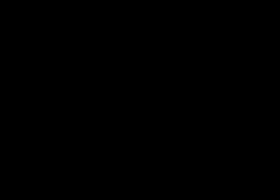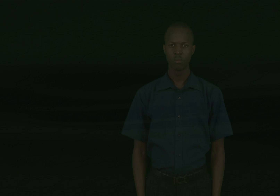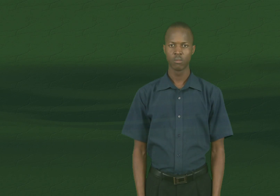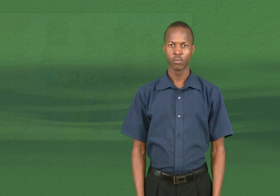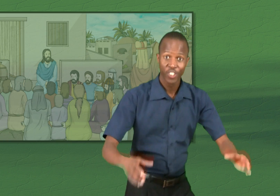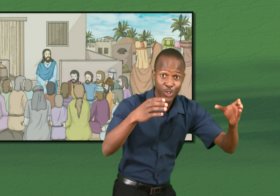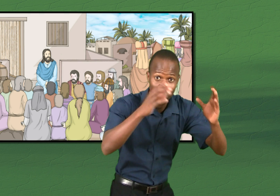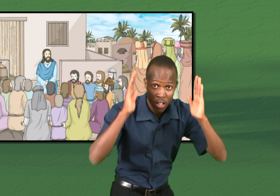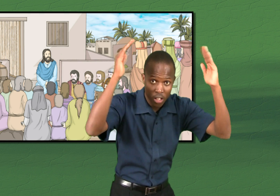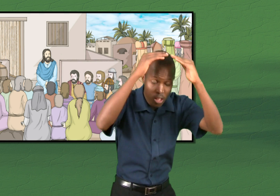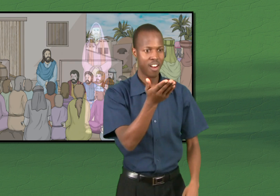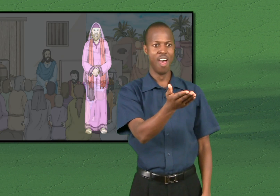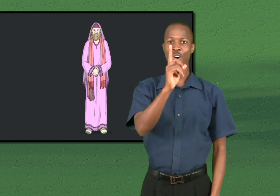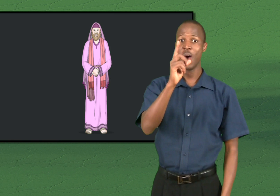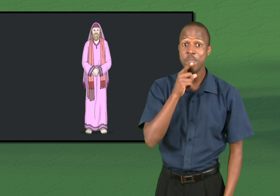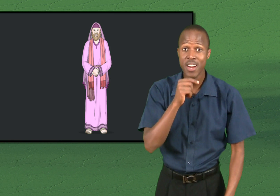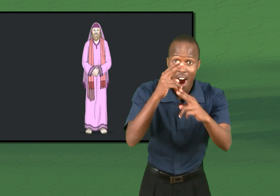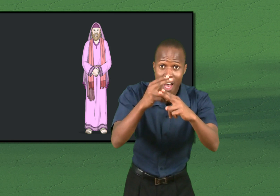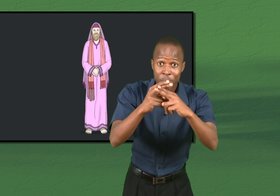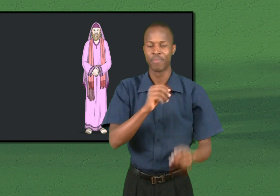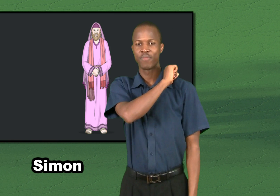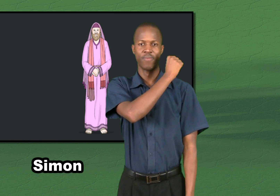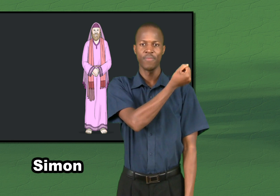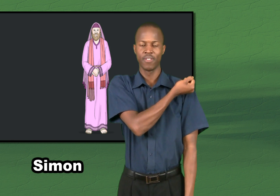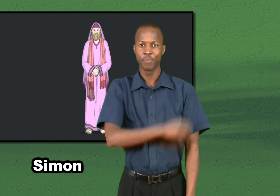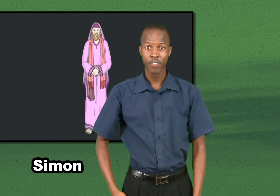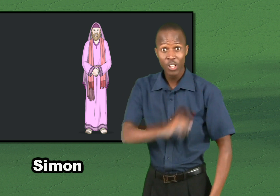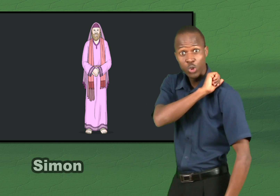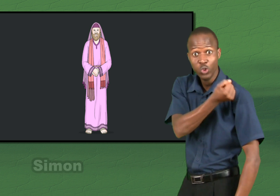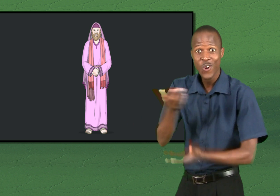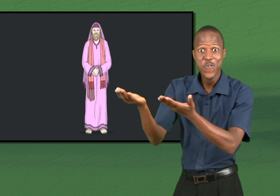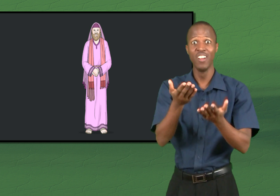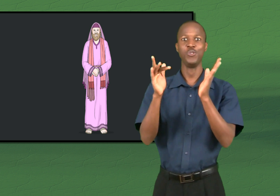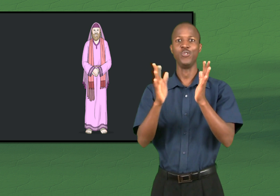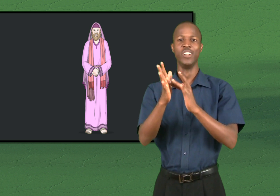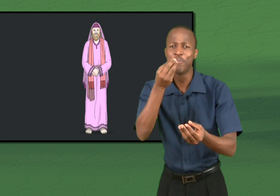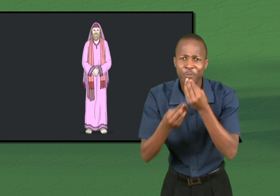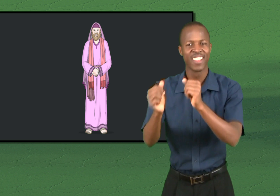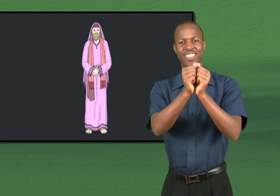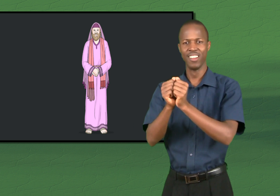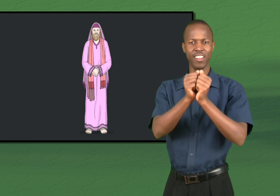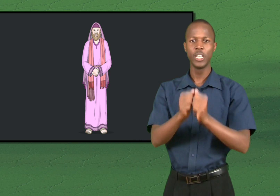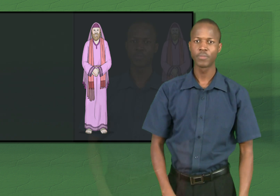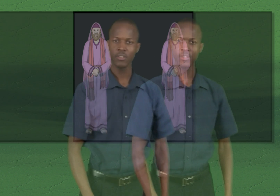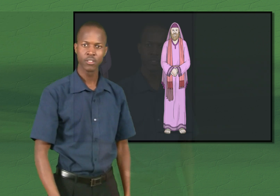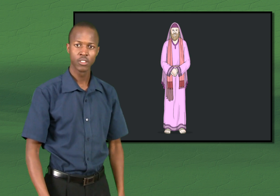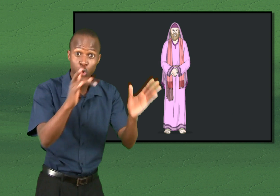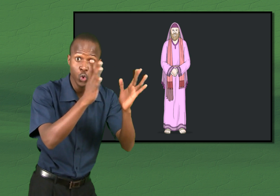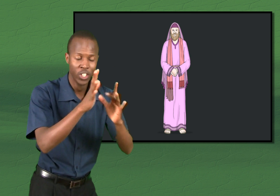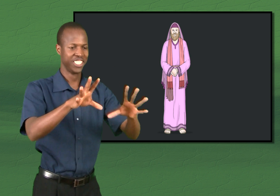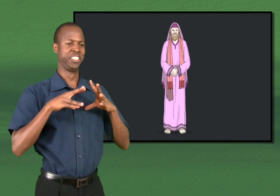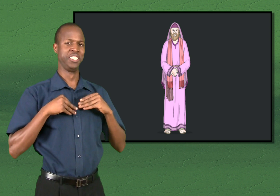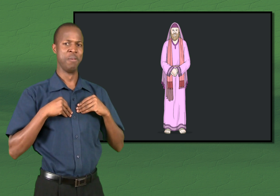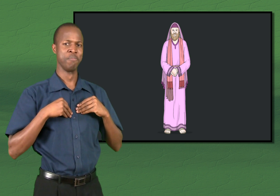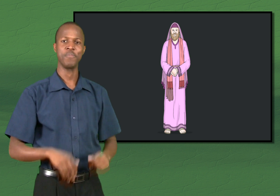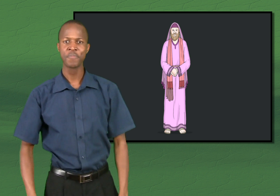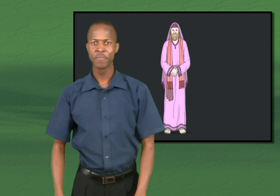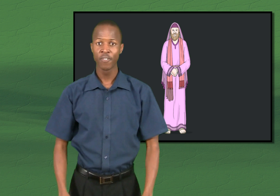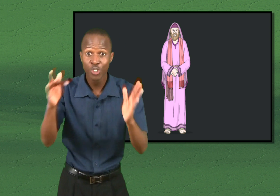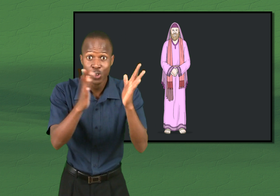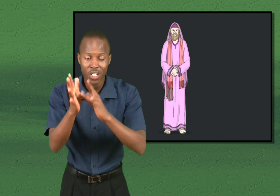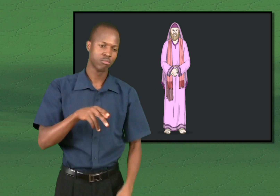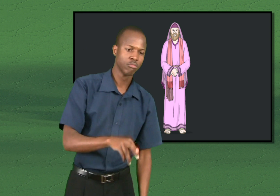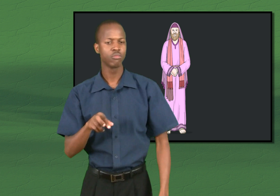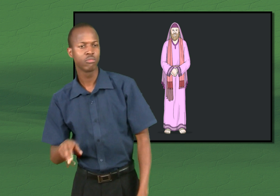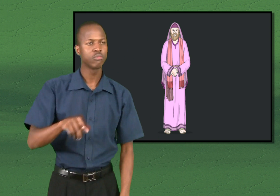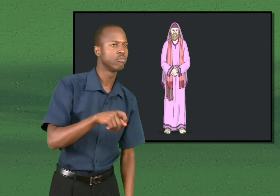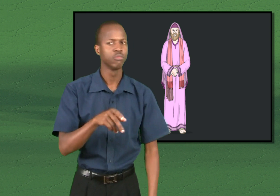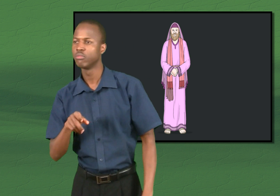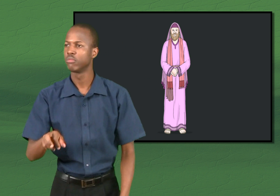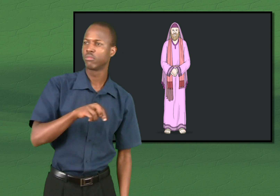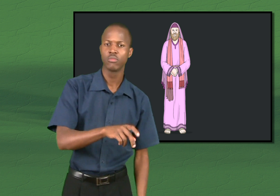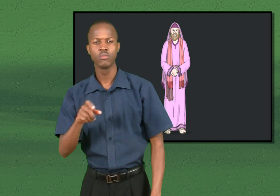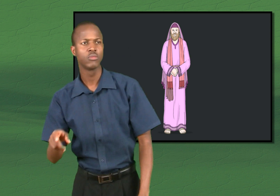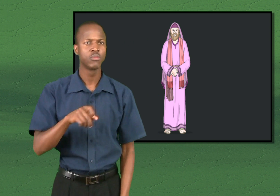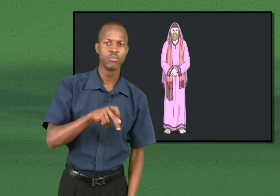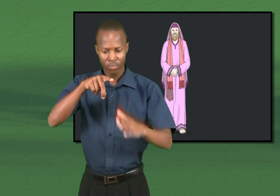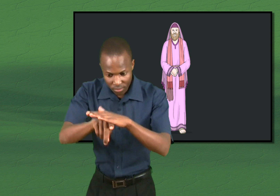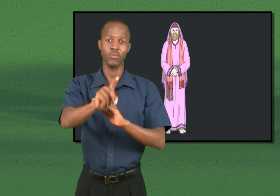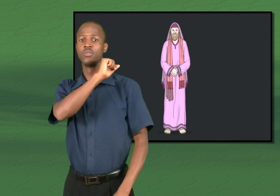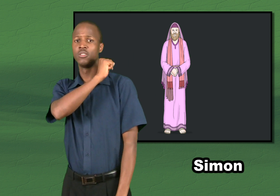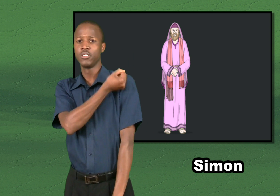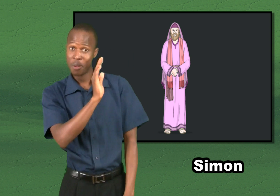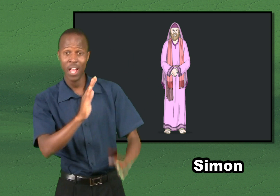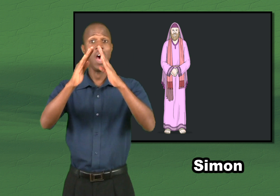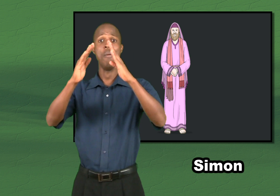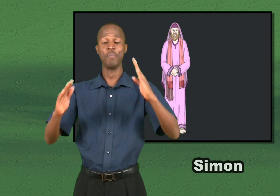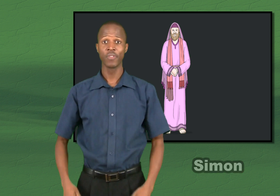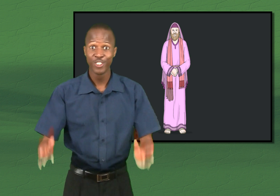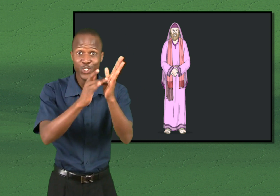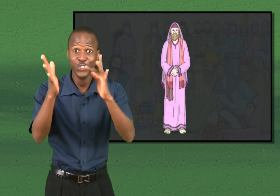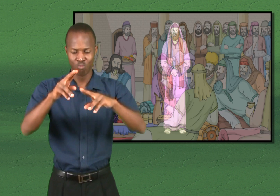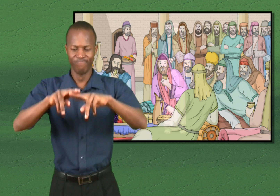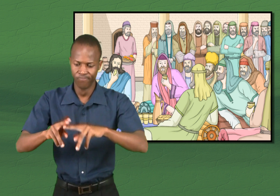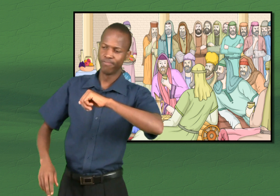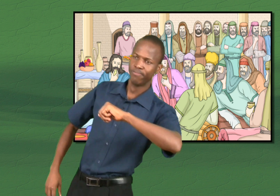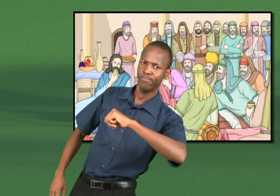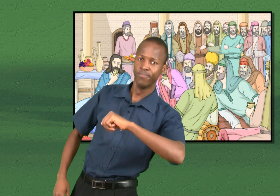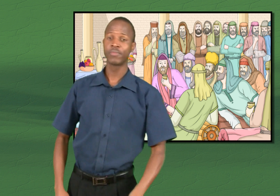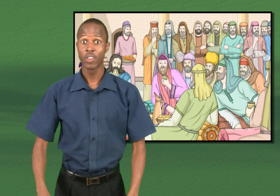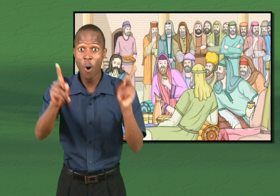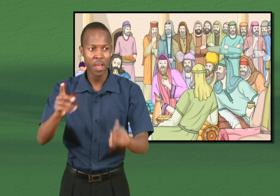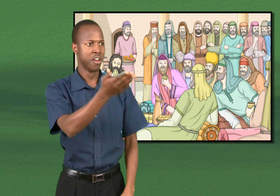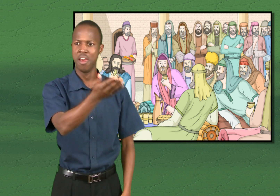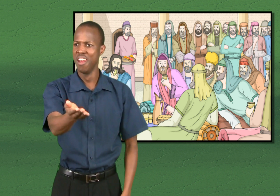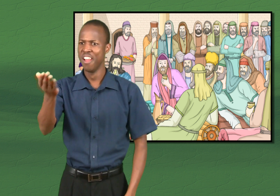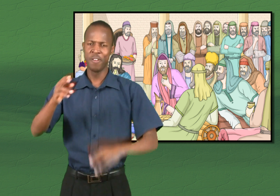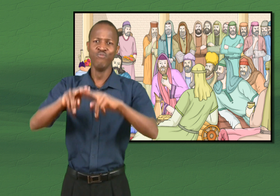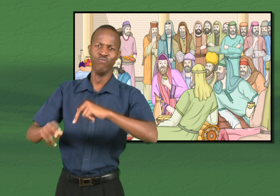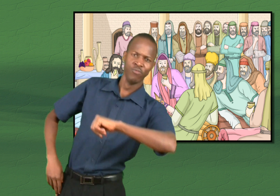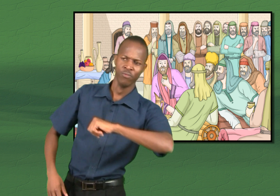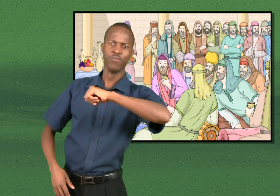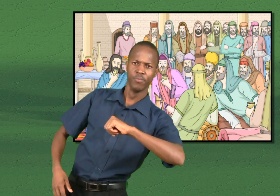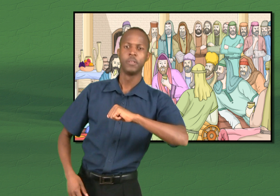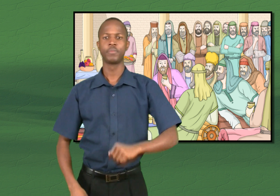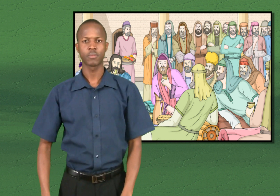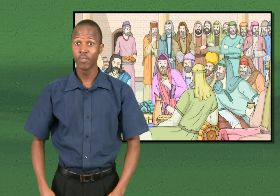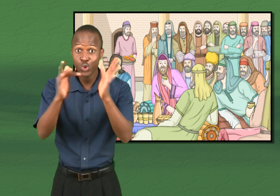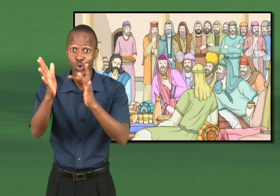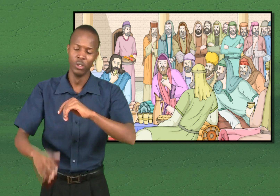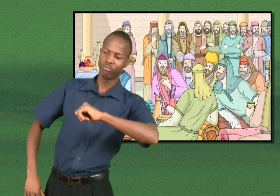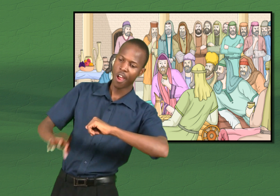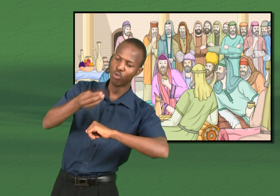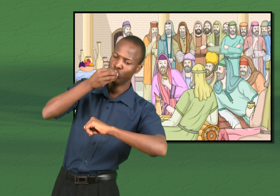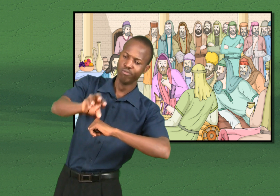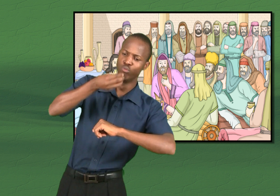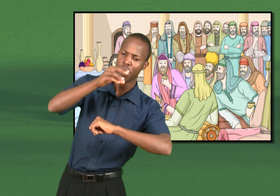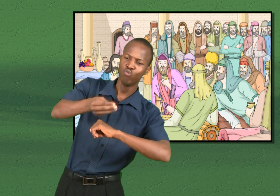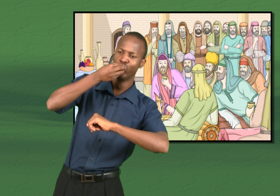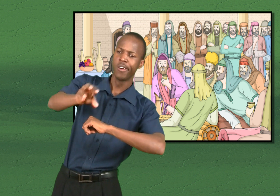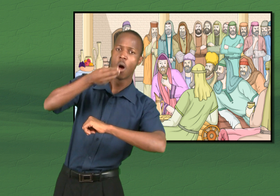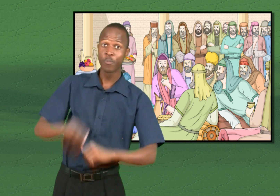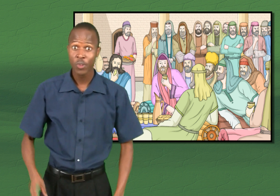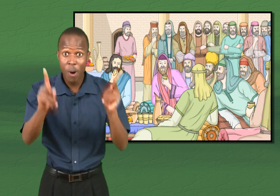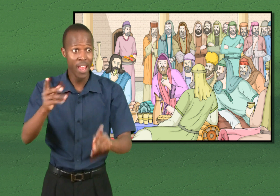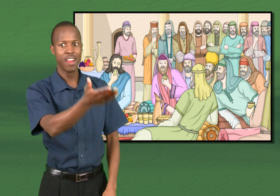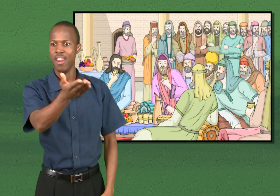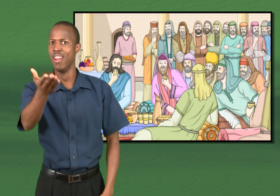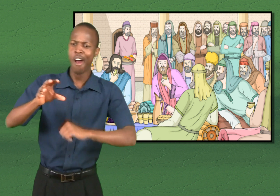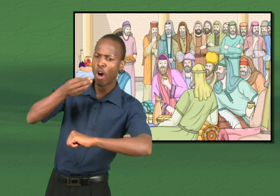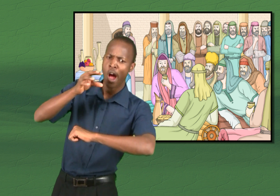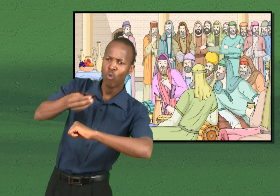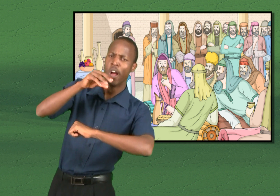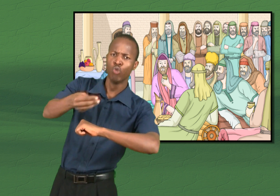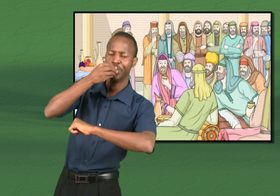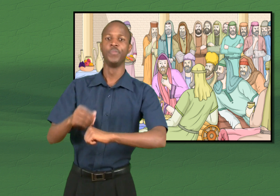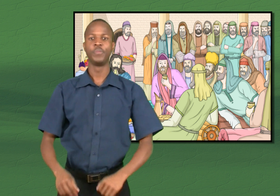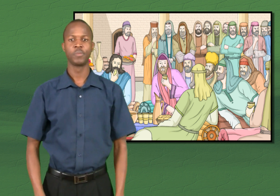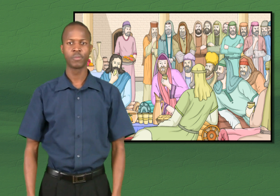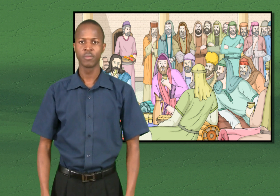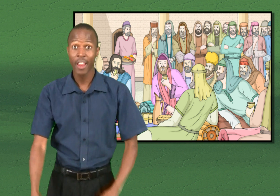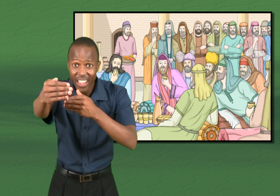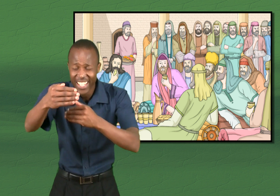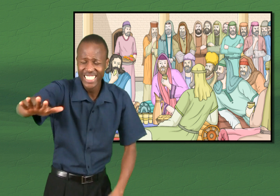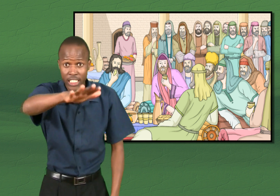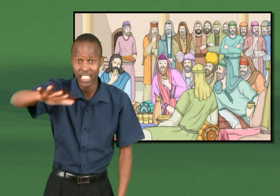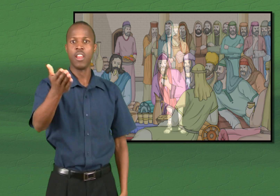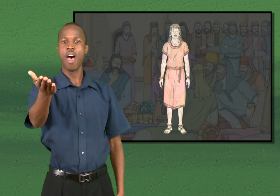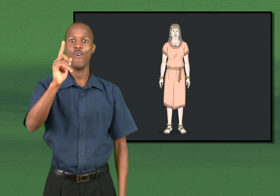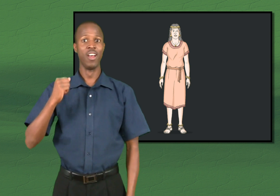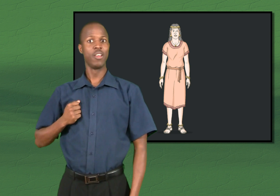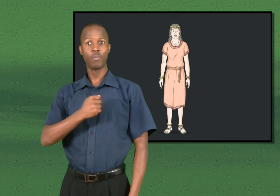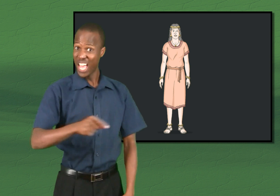Then one of the Pharisees invited Jesus to eat with him, and He entered the Pharisee’s house and reclined at the table.